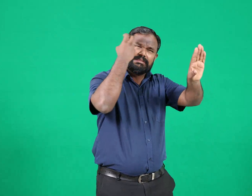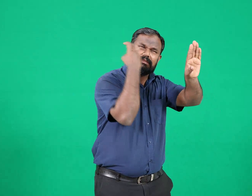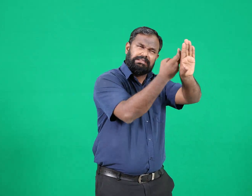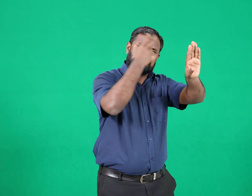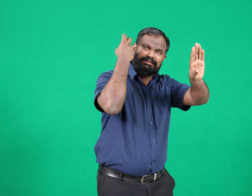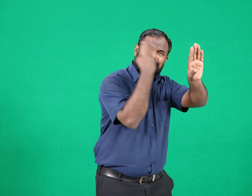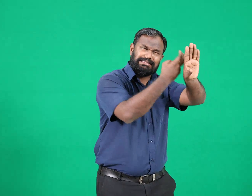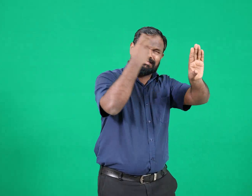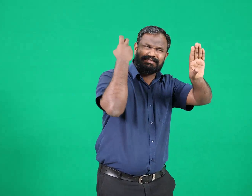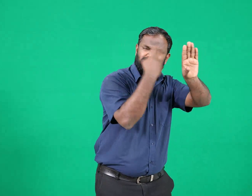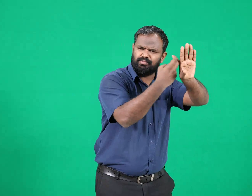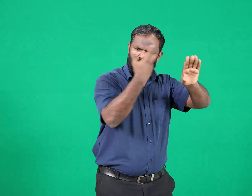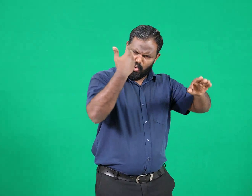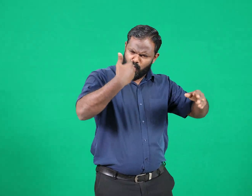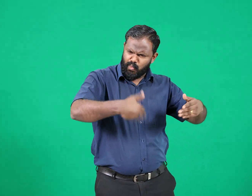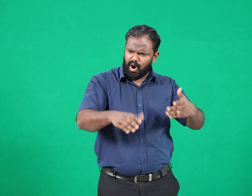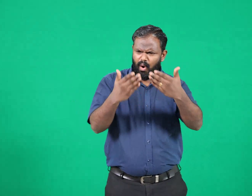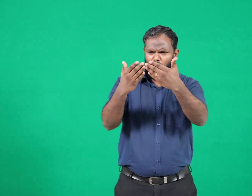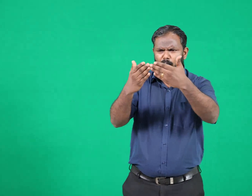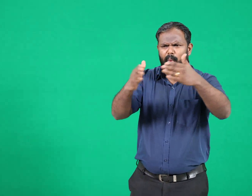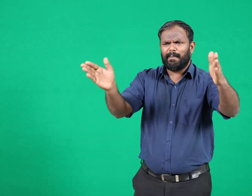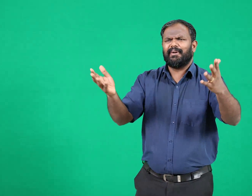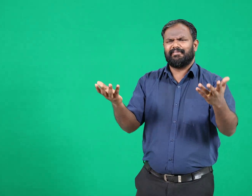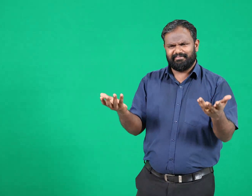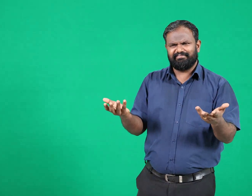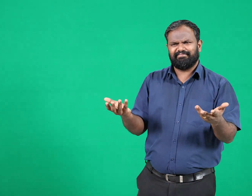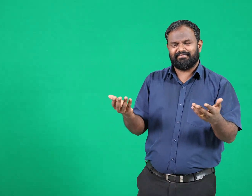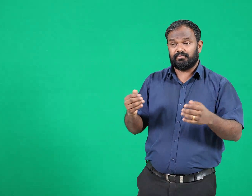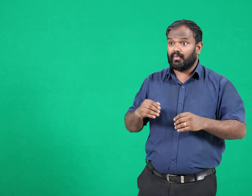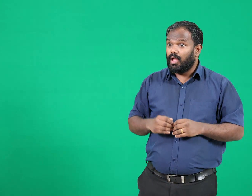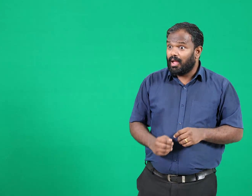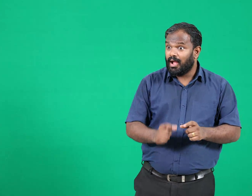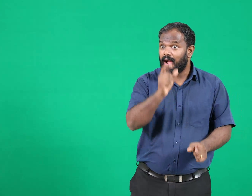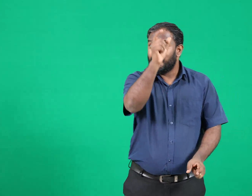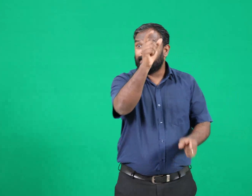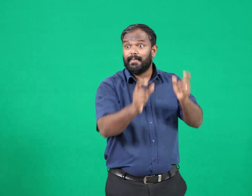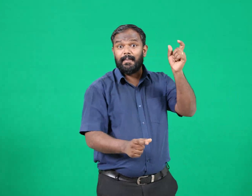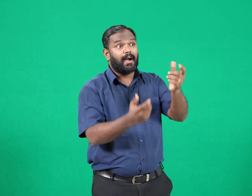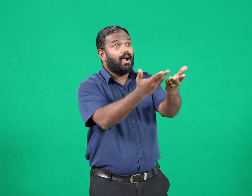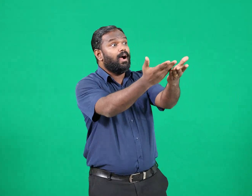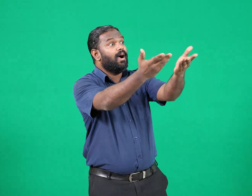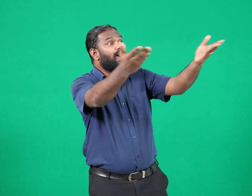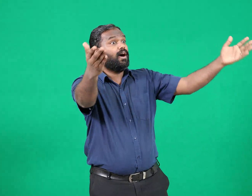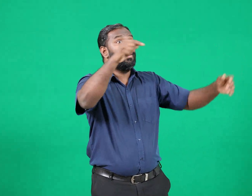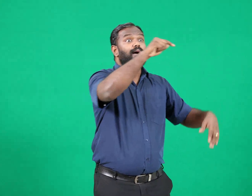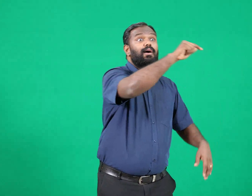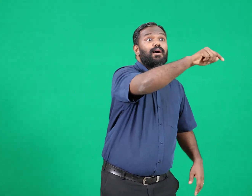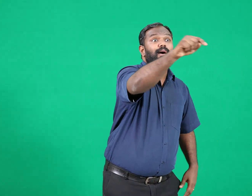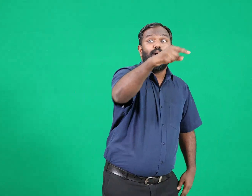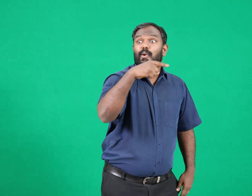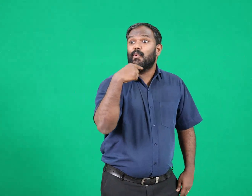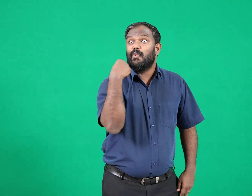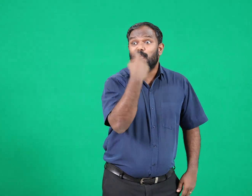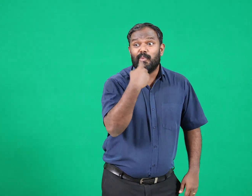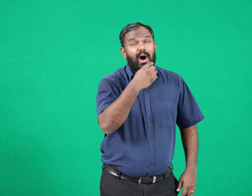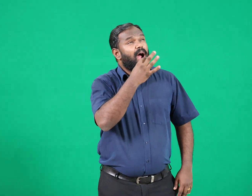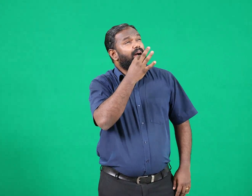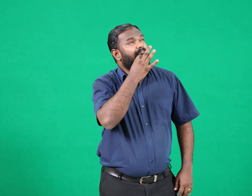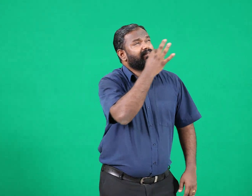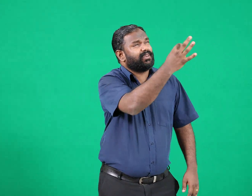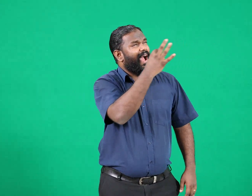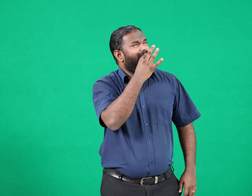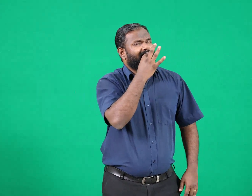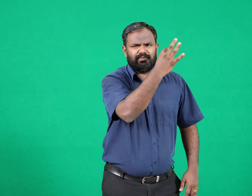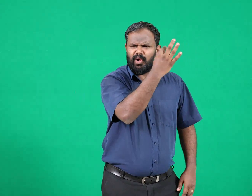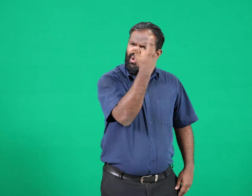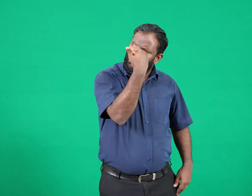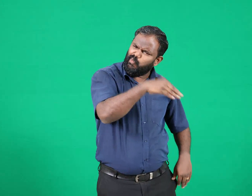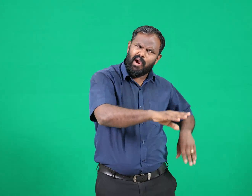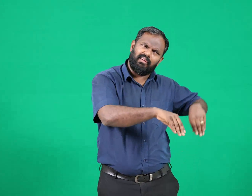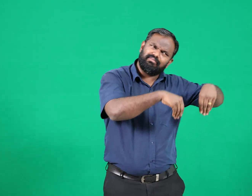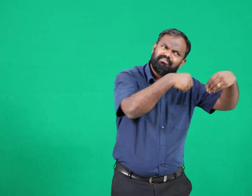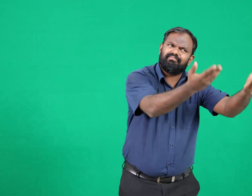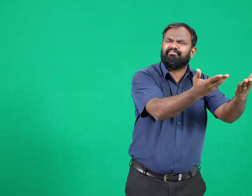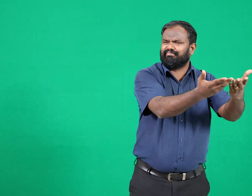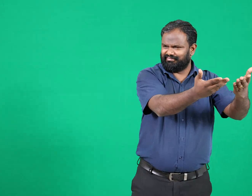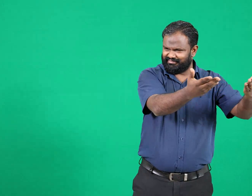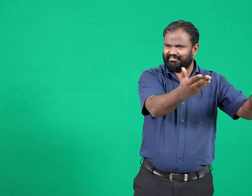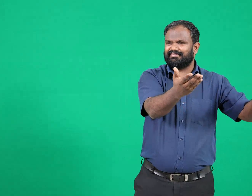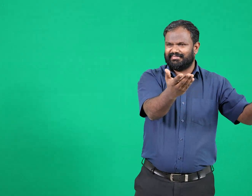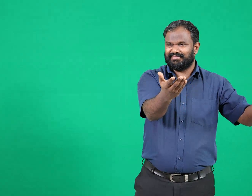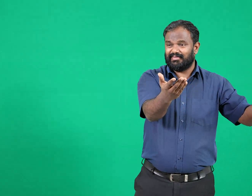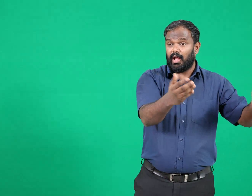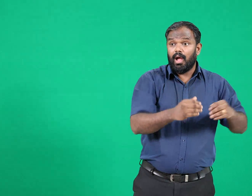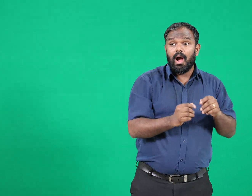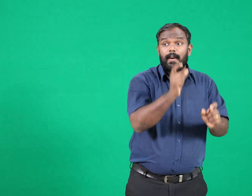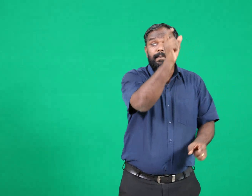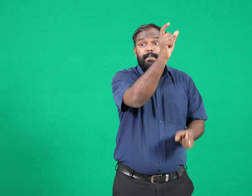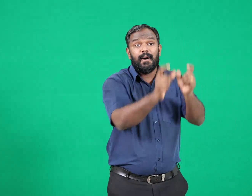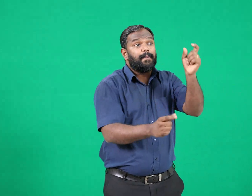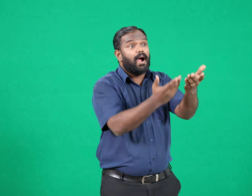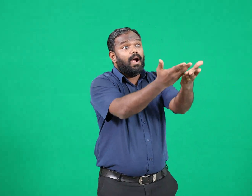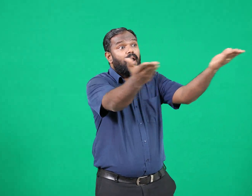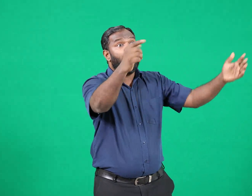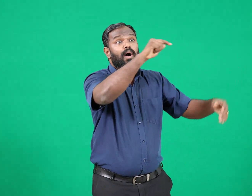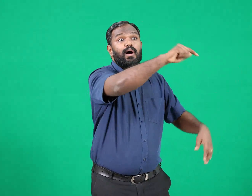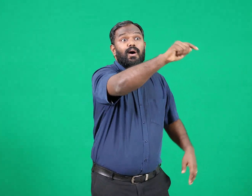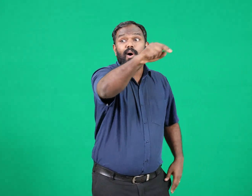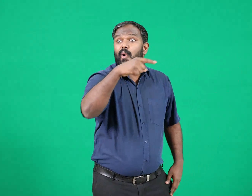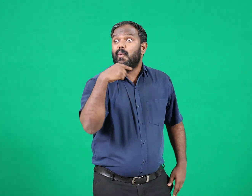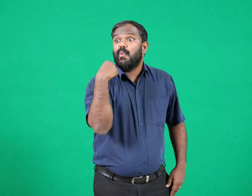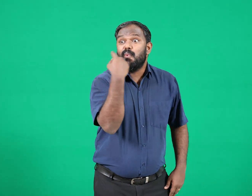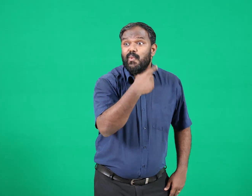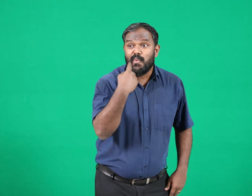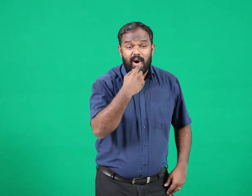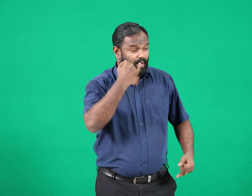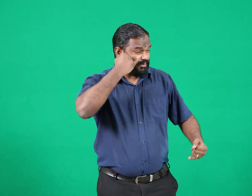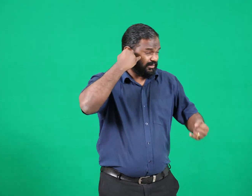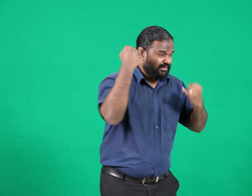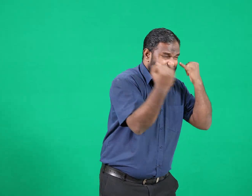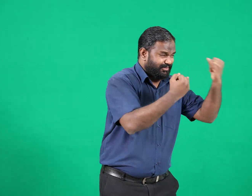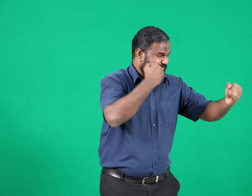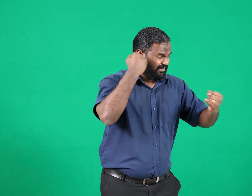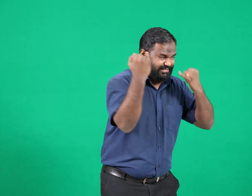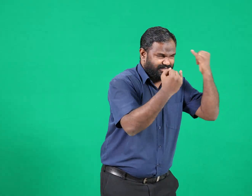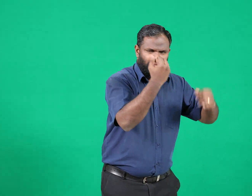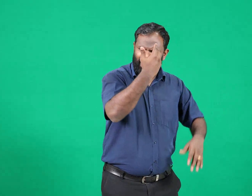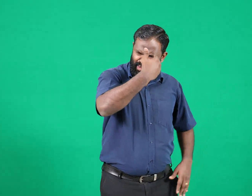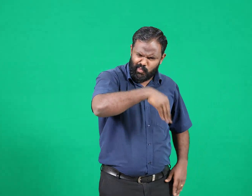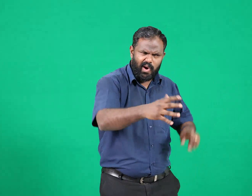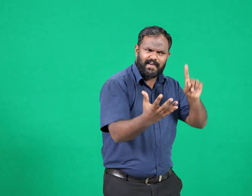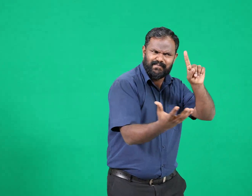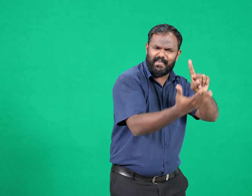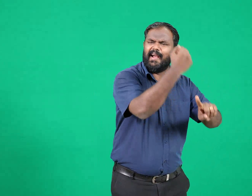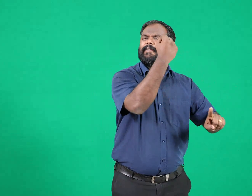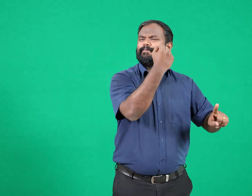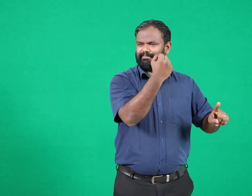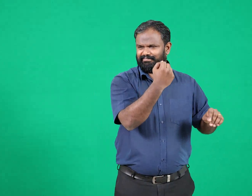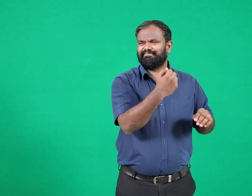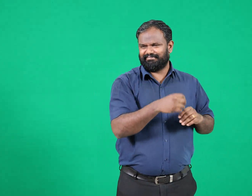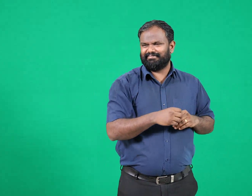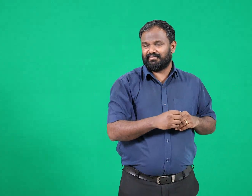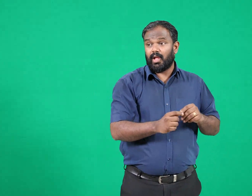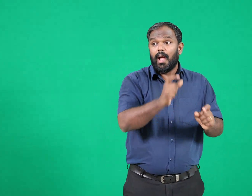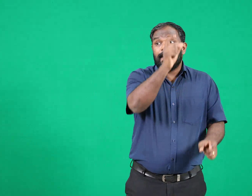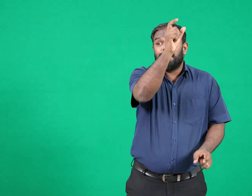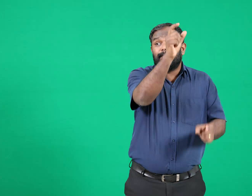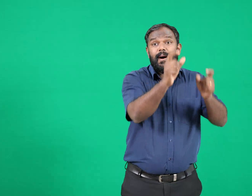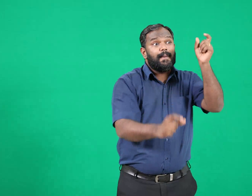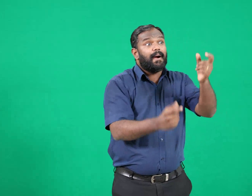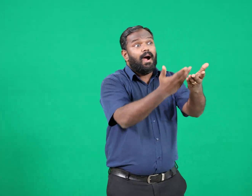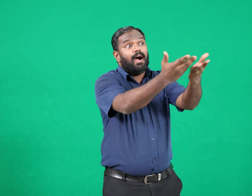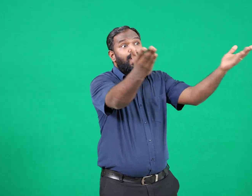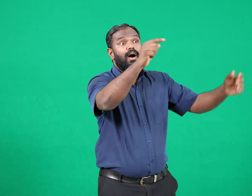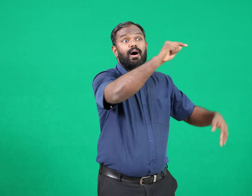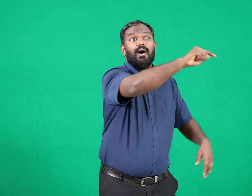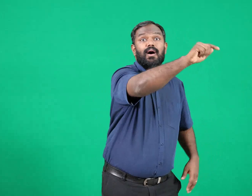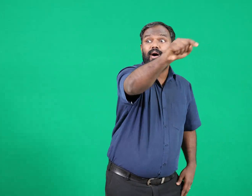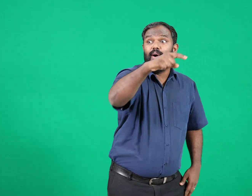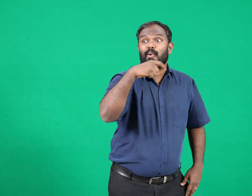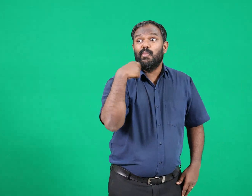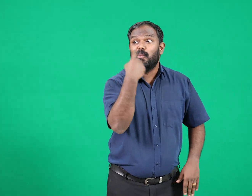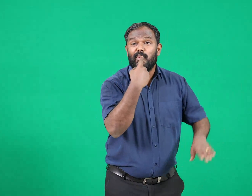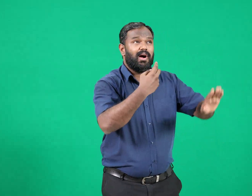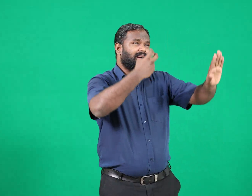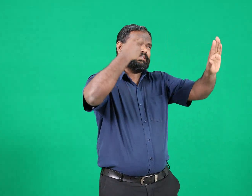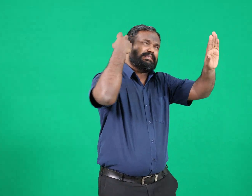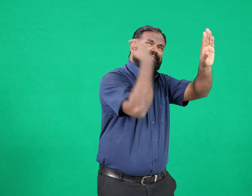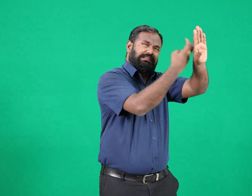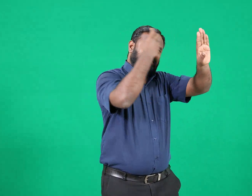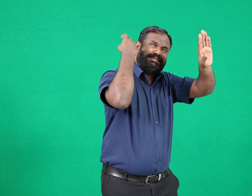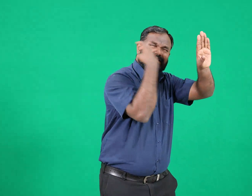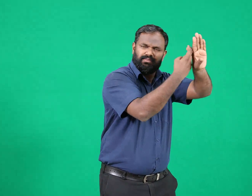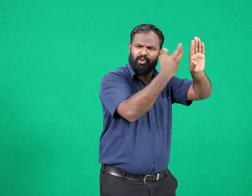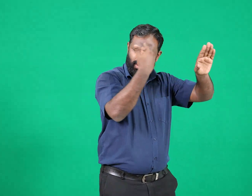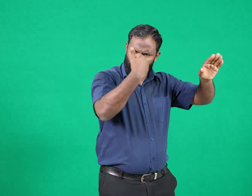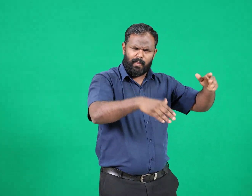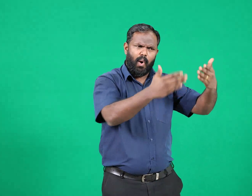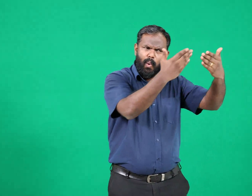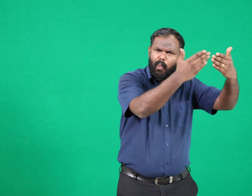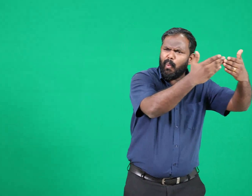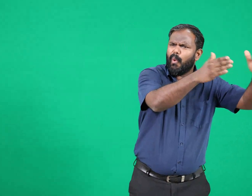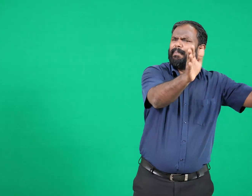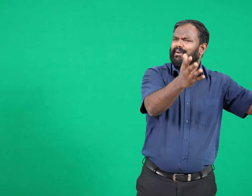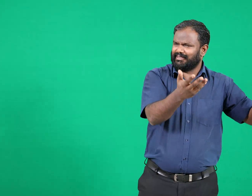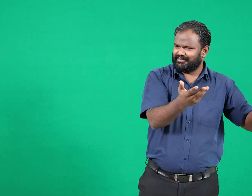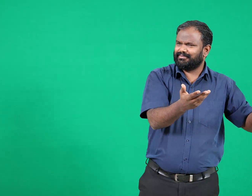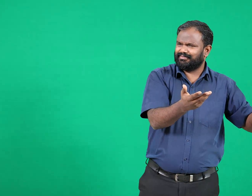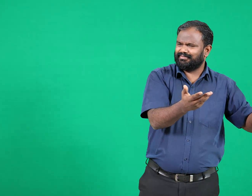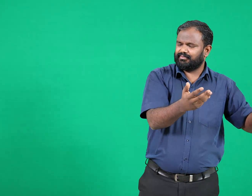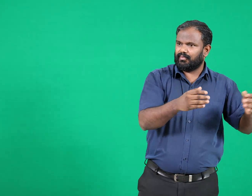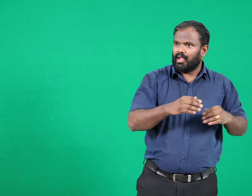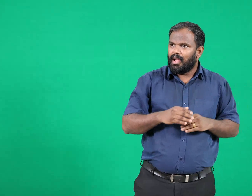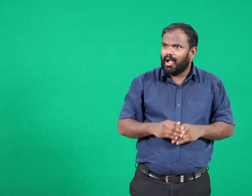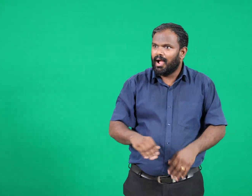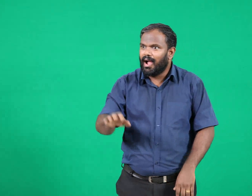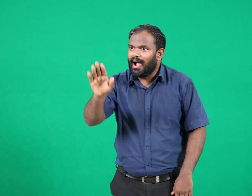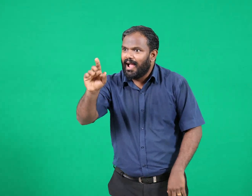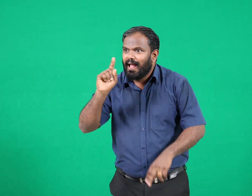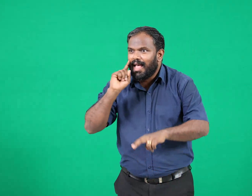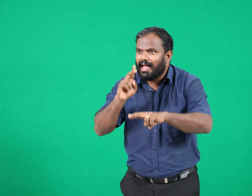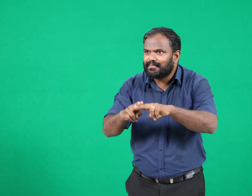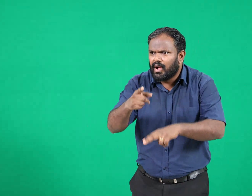For everyone who asks receives; he who seeks finds; and to him who knocks, the door will be opened.